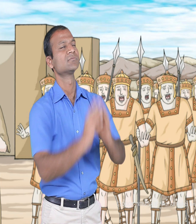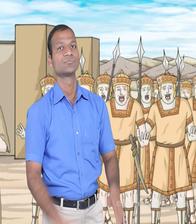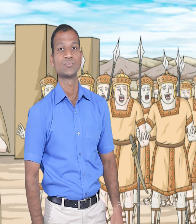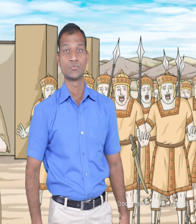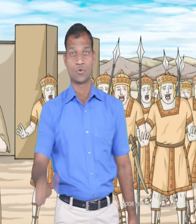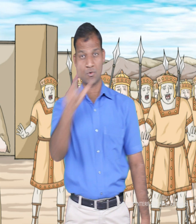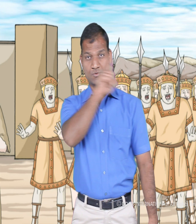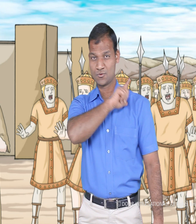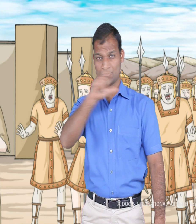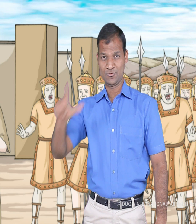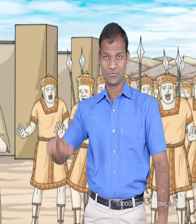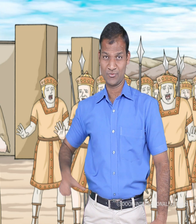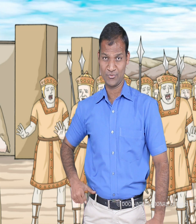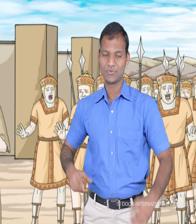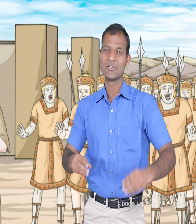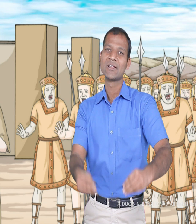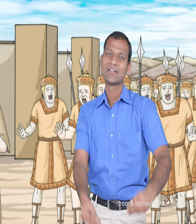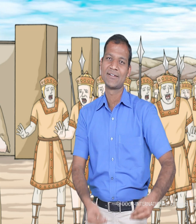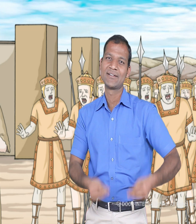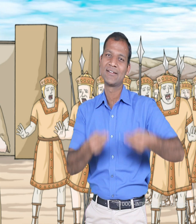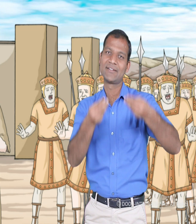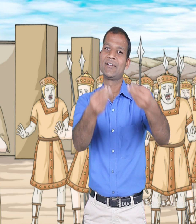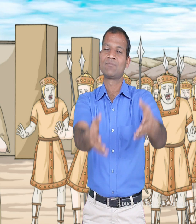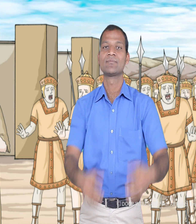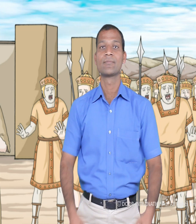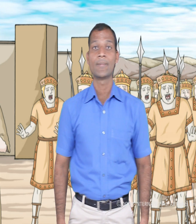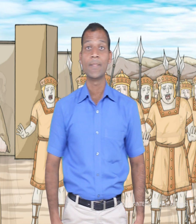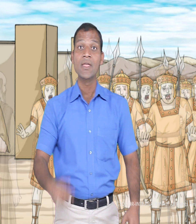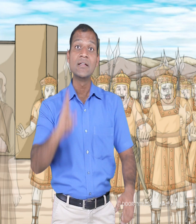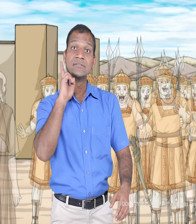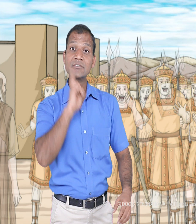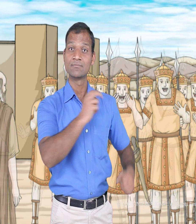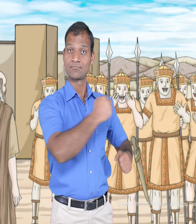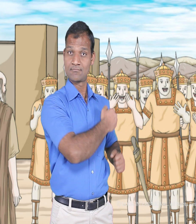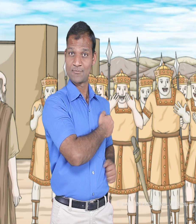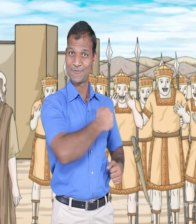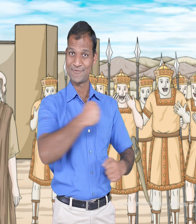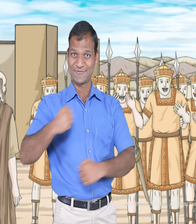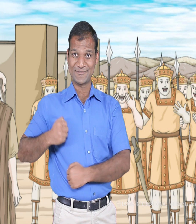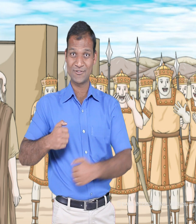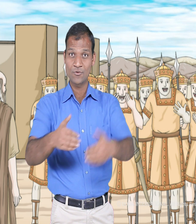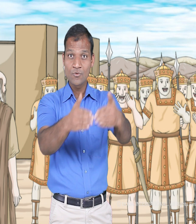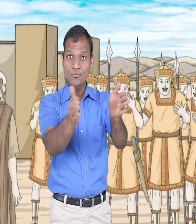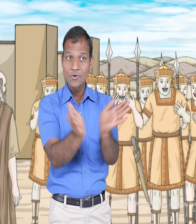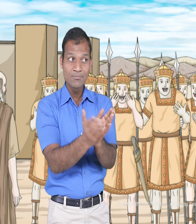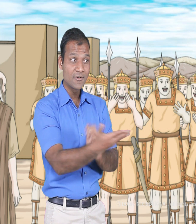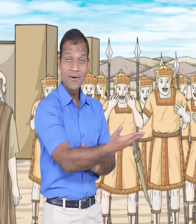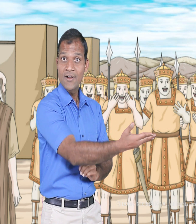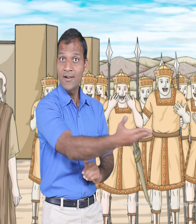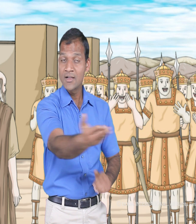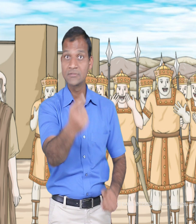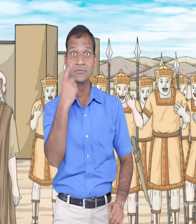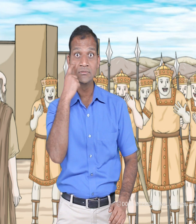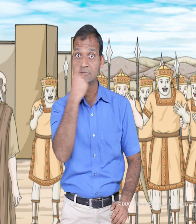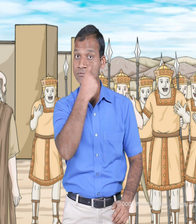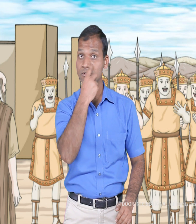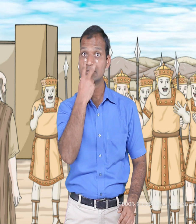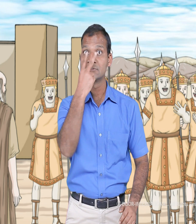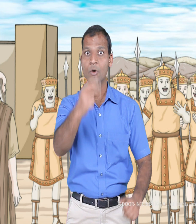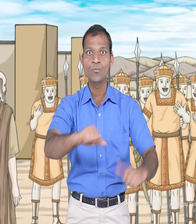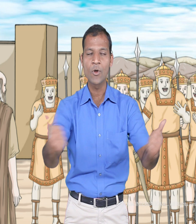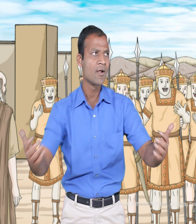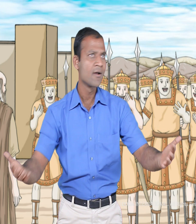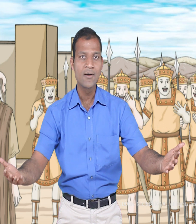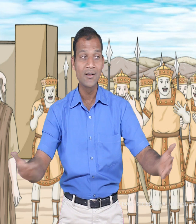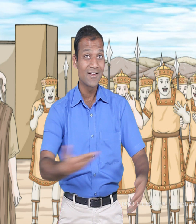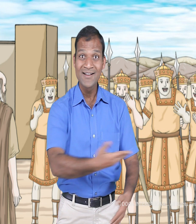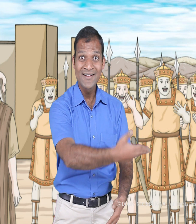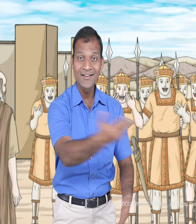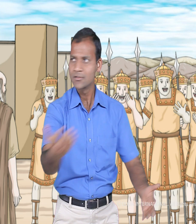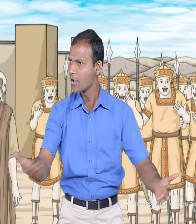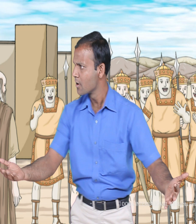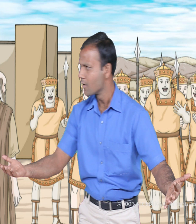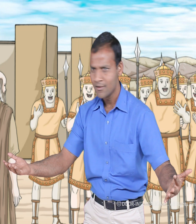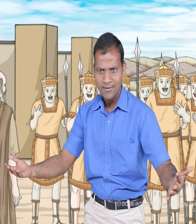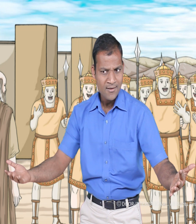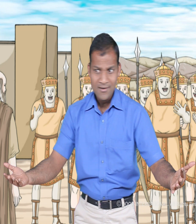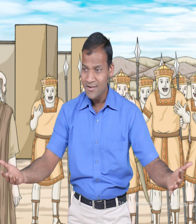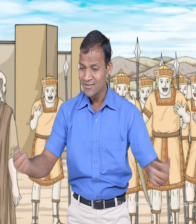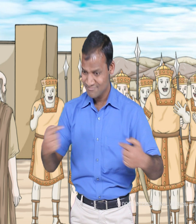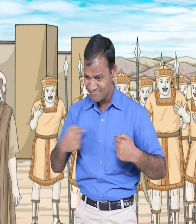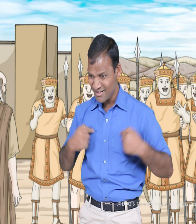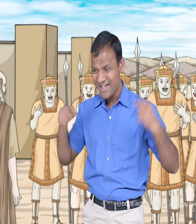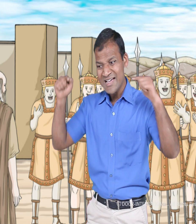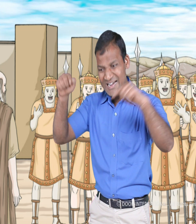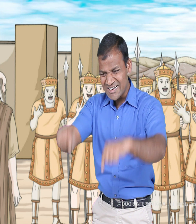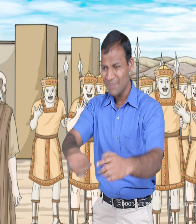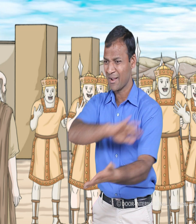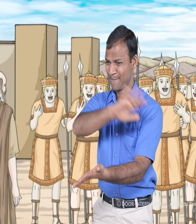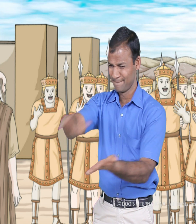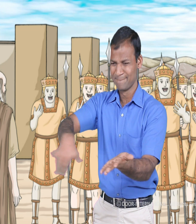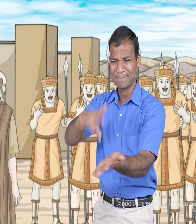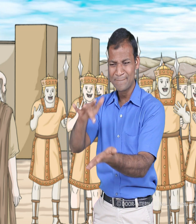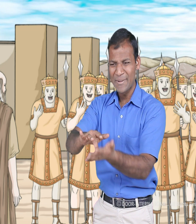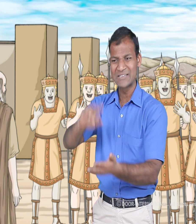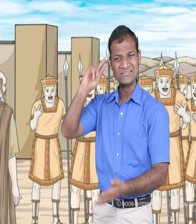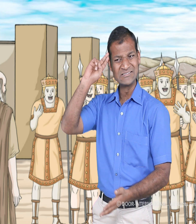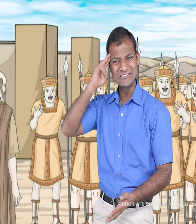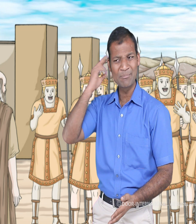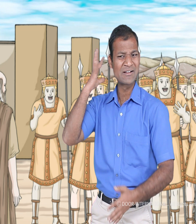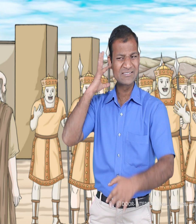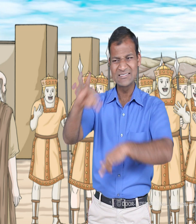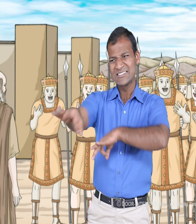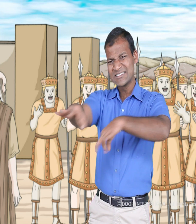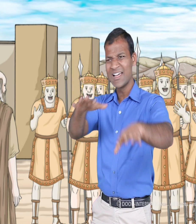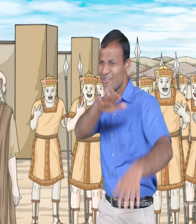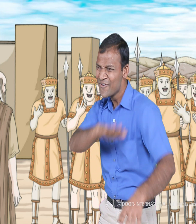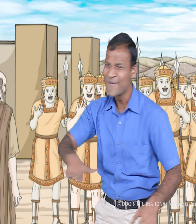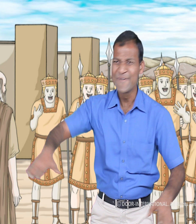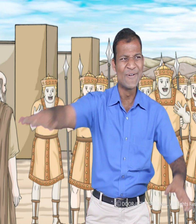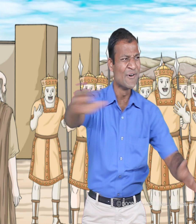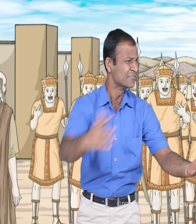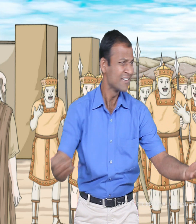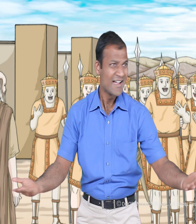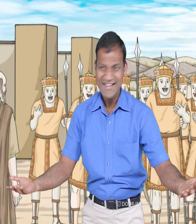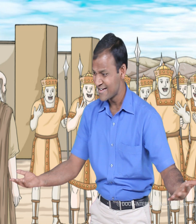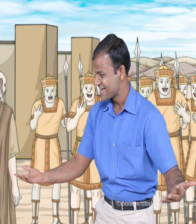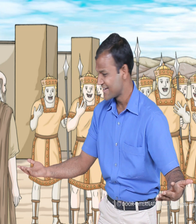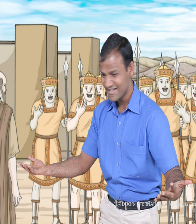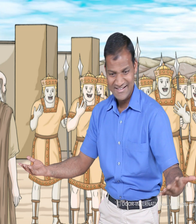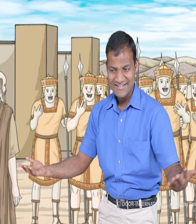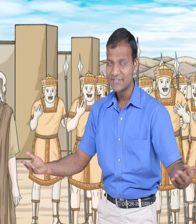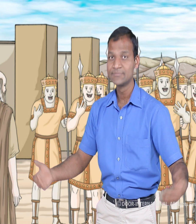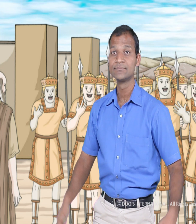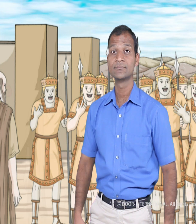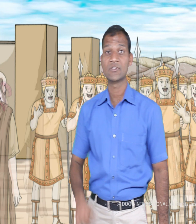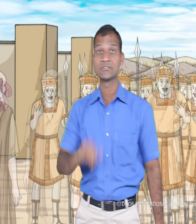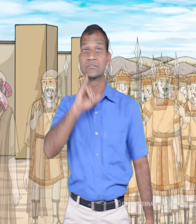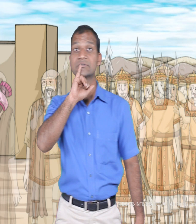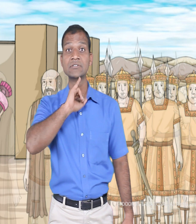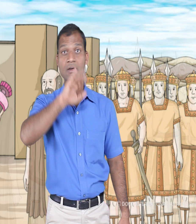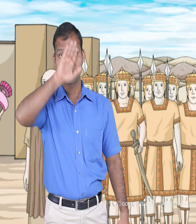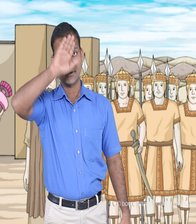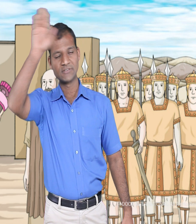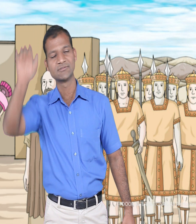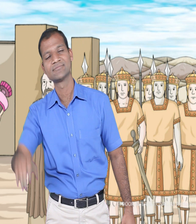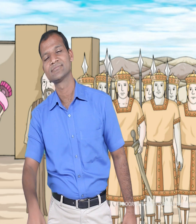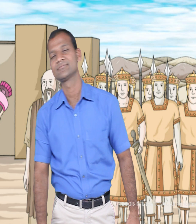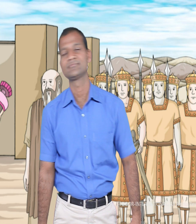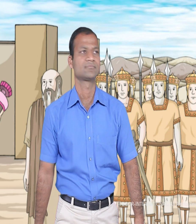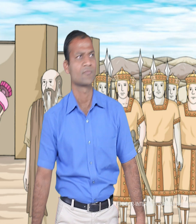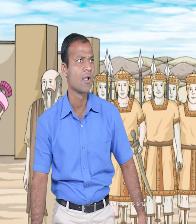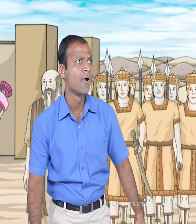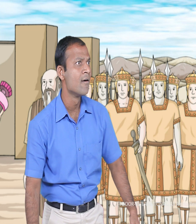Then the LORD opened their eyes, and they looked around and discovered that they were in Samaria.